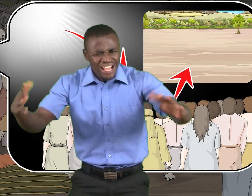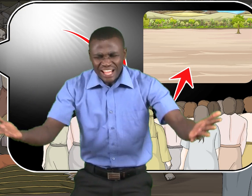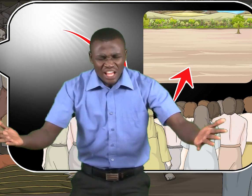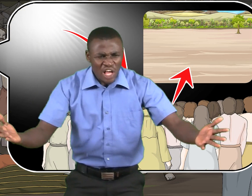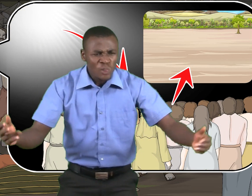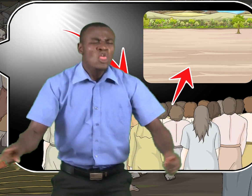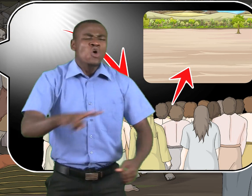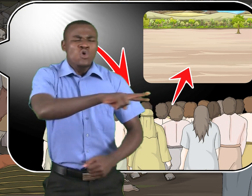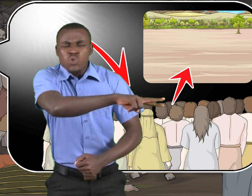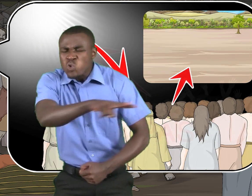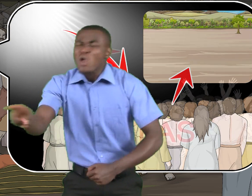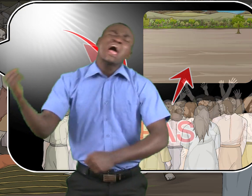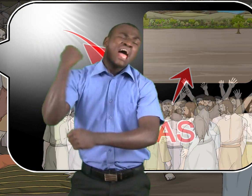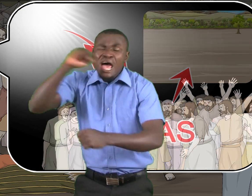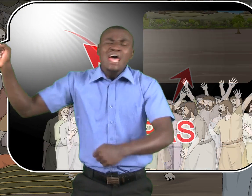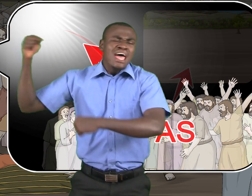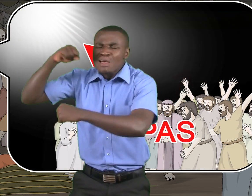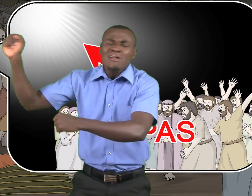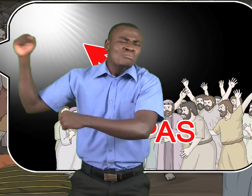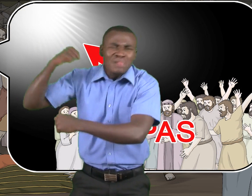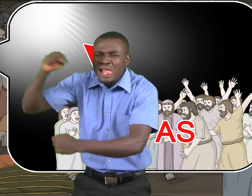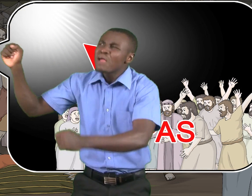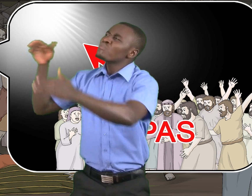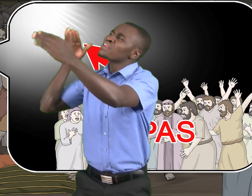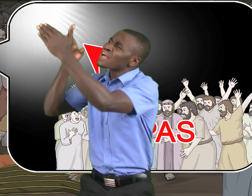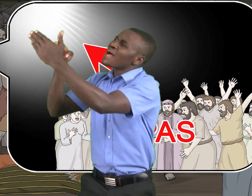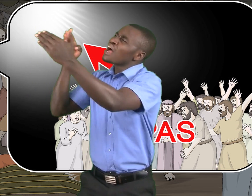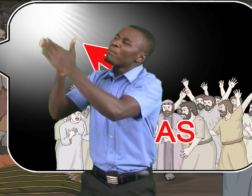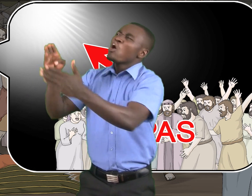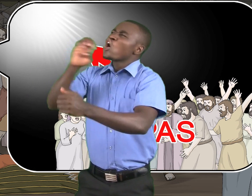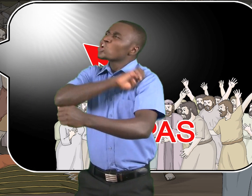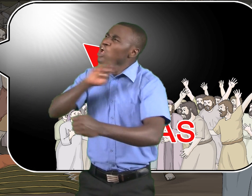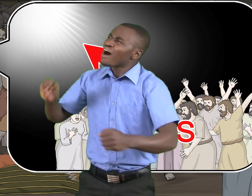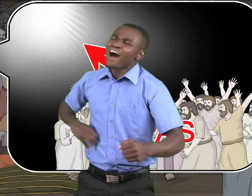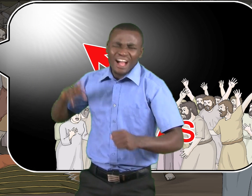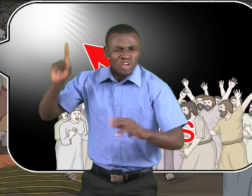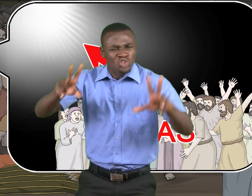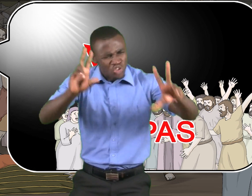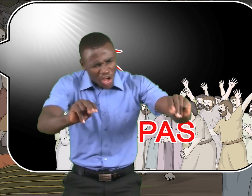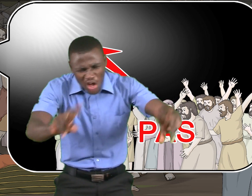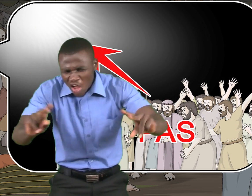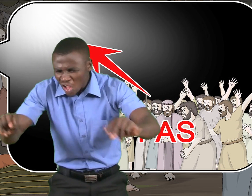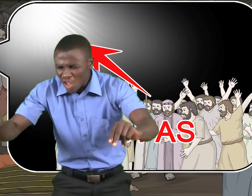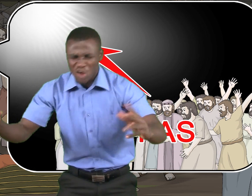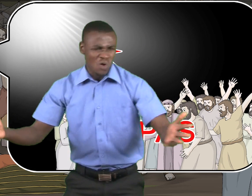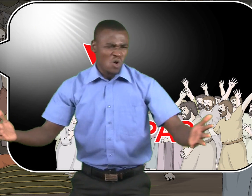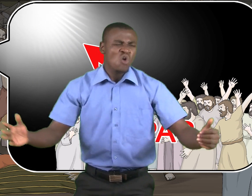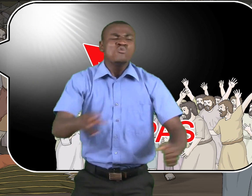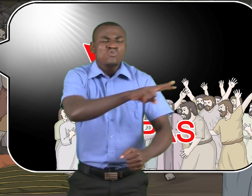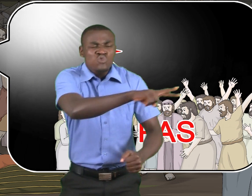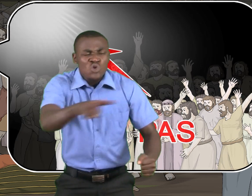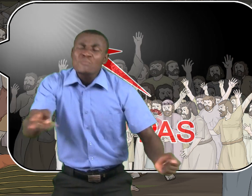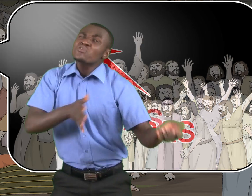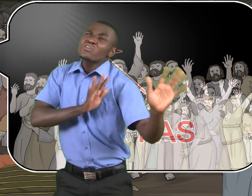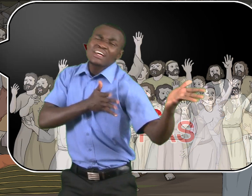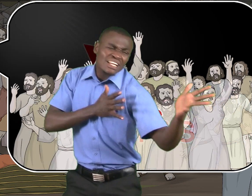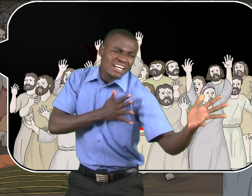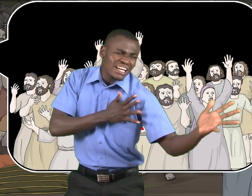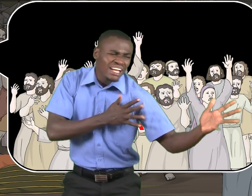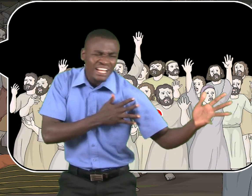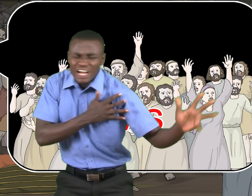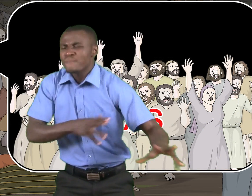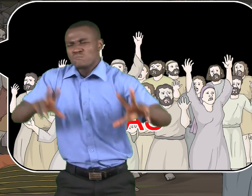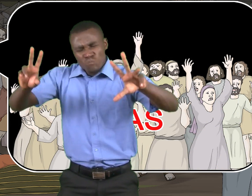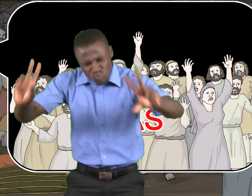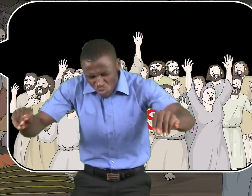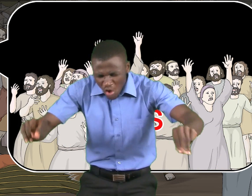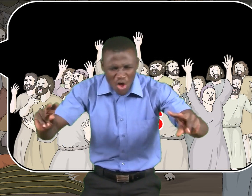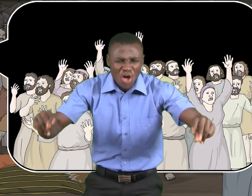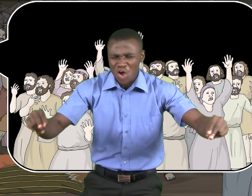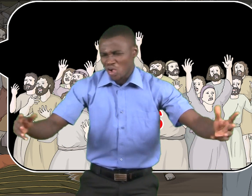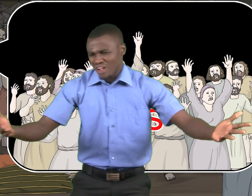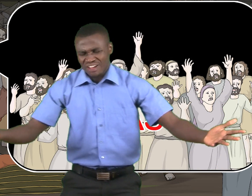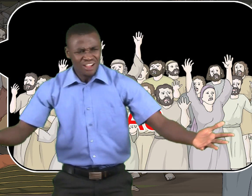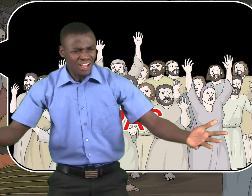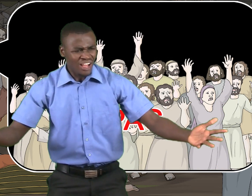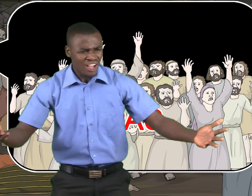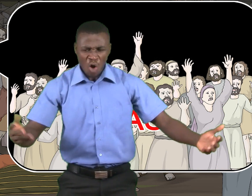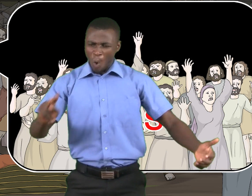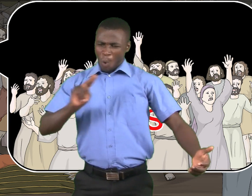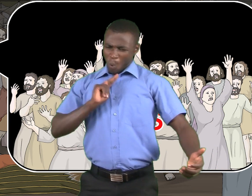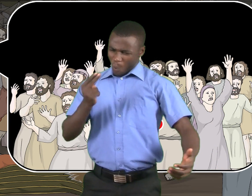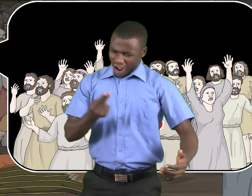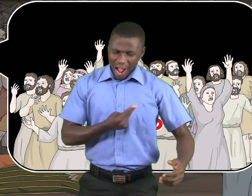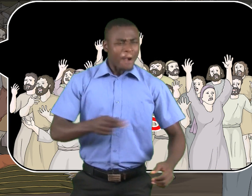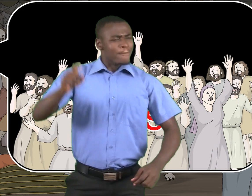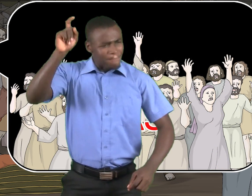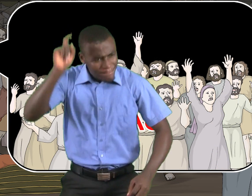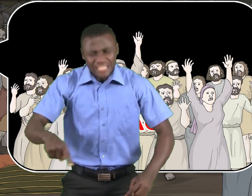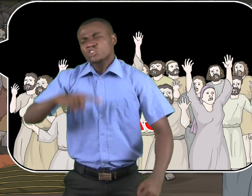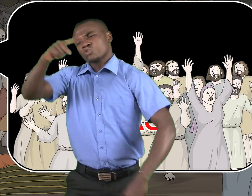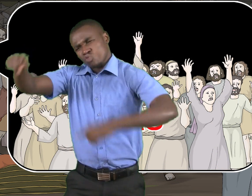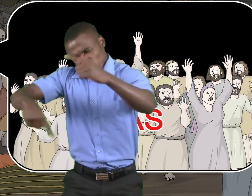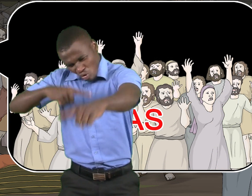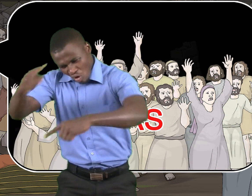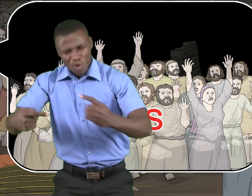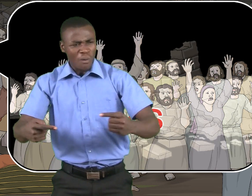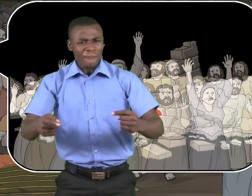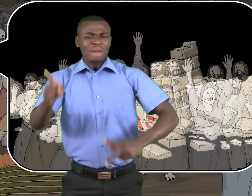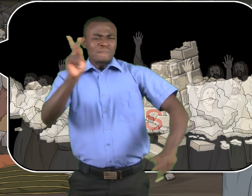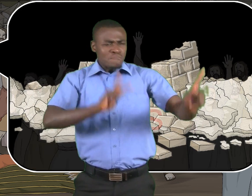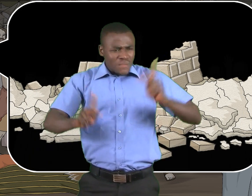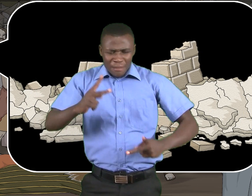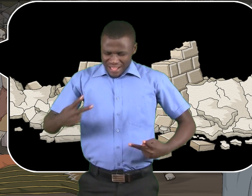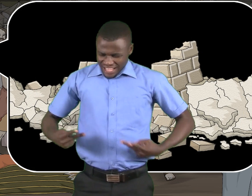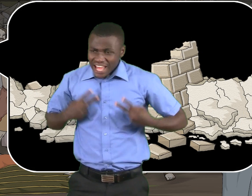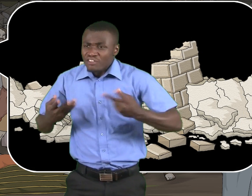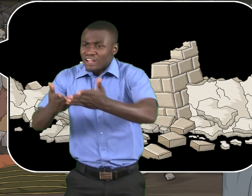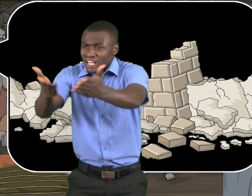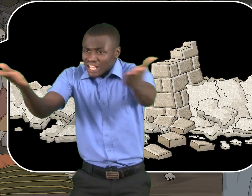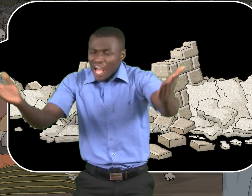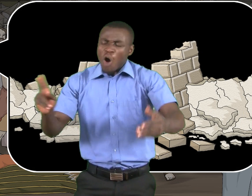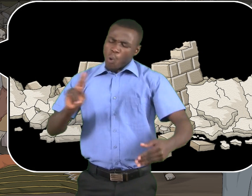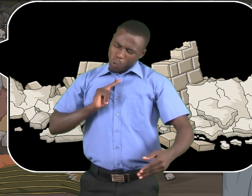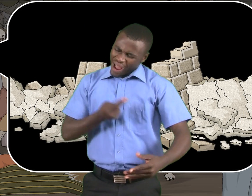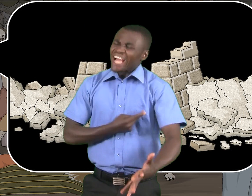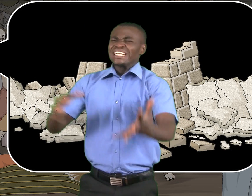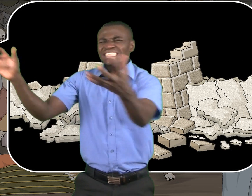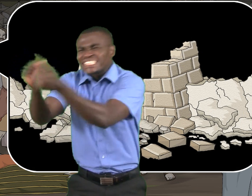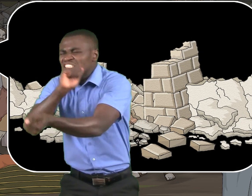Only do not rebel against the LORD, and do not be afraid of the people of the land, for they will be like bread for us.